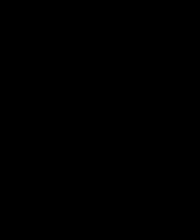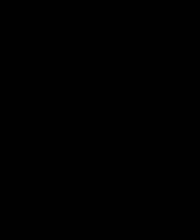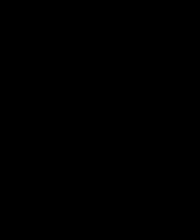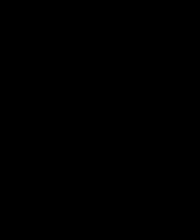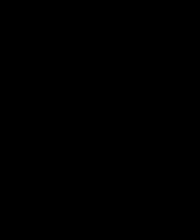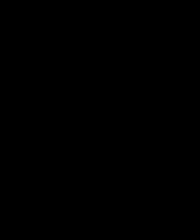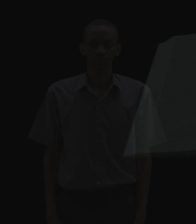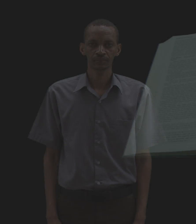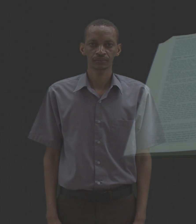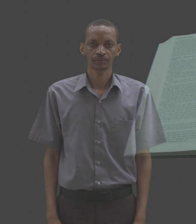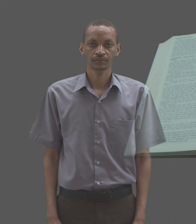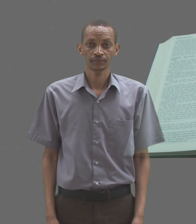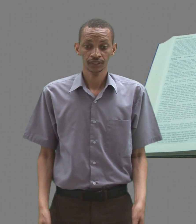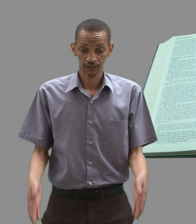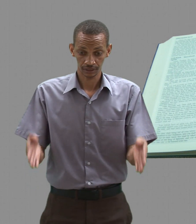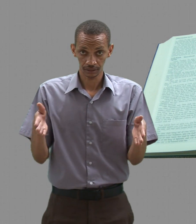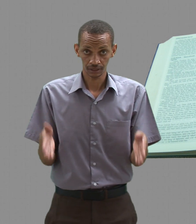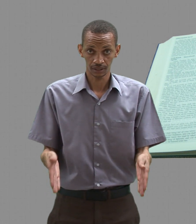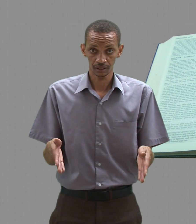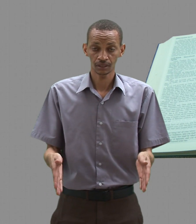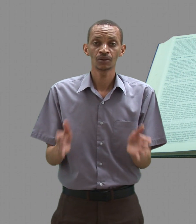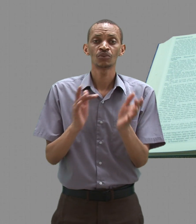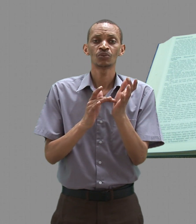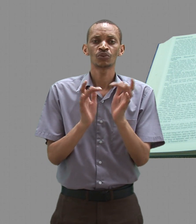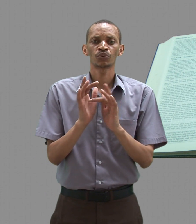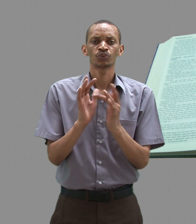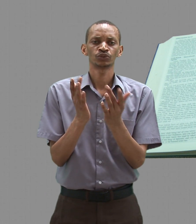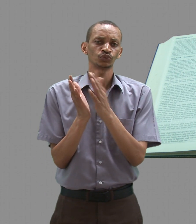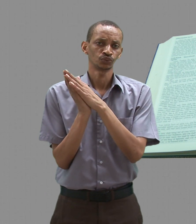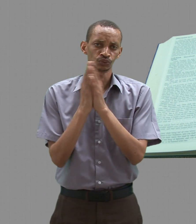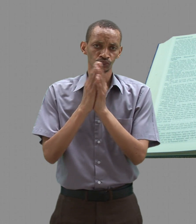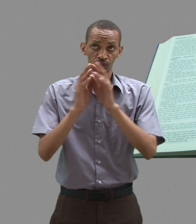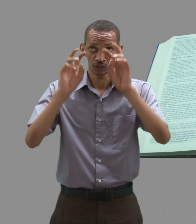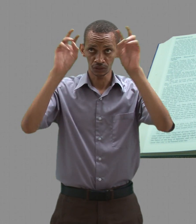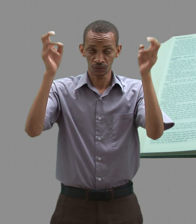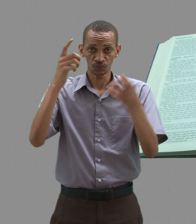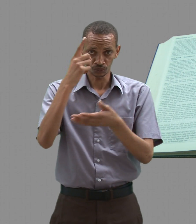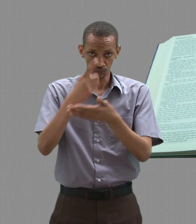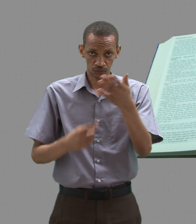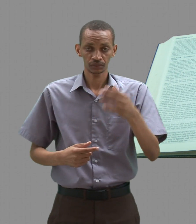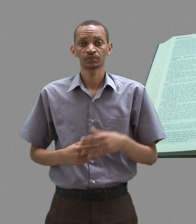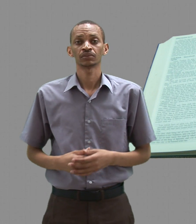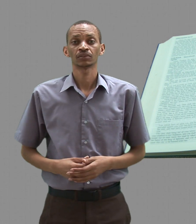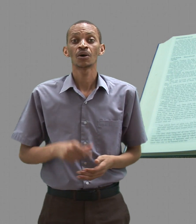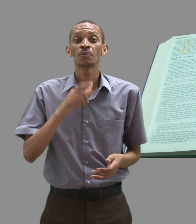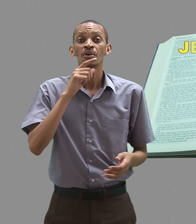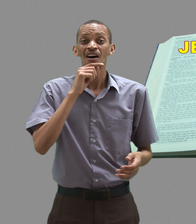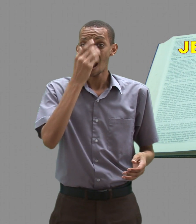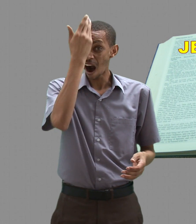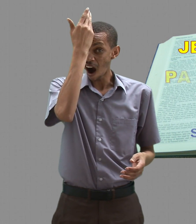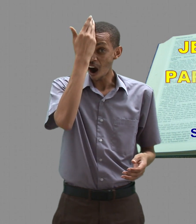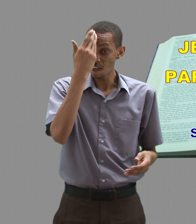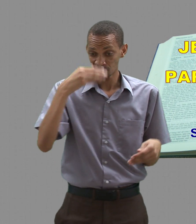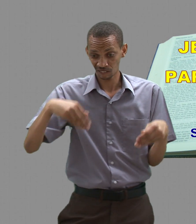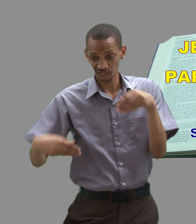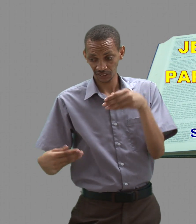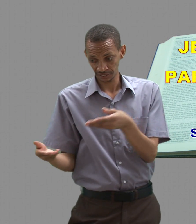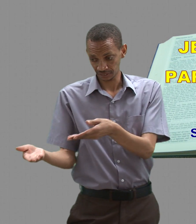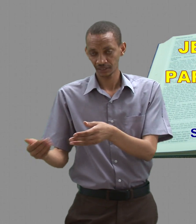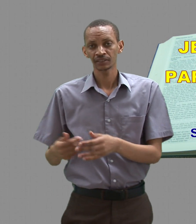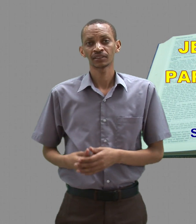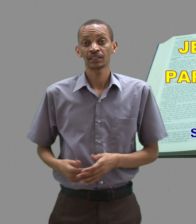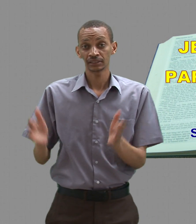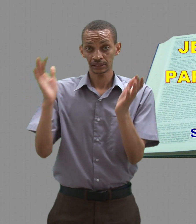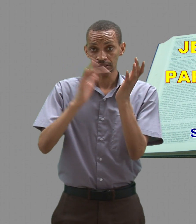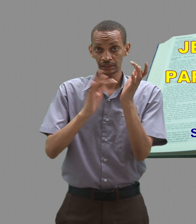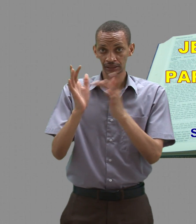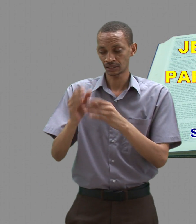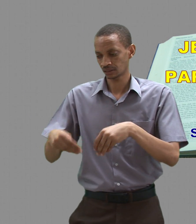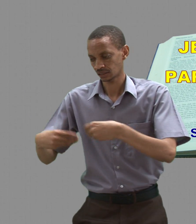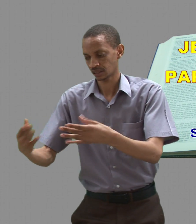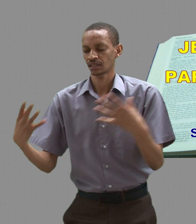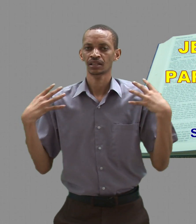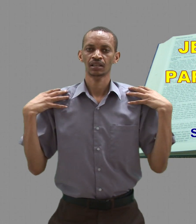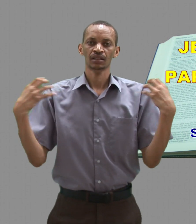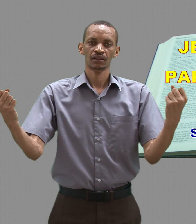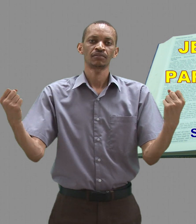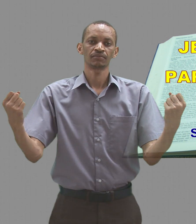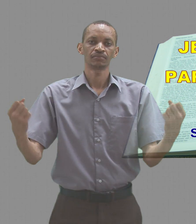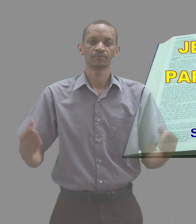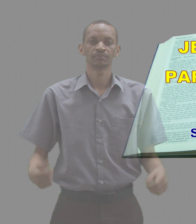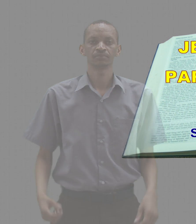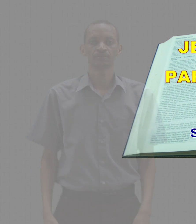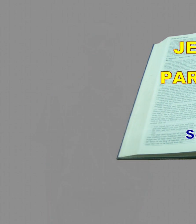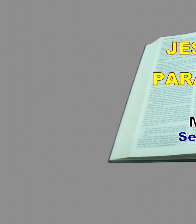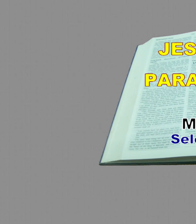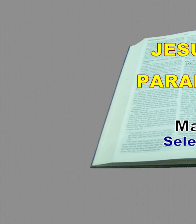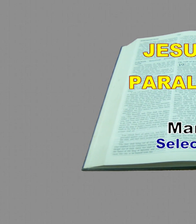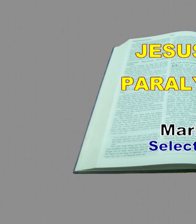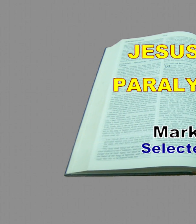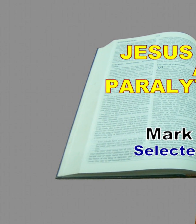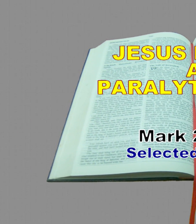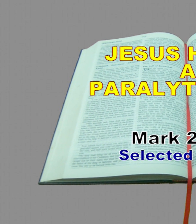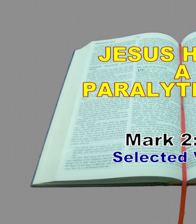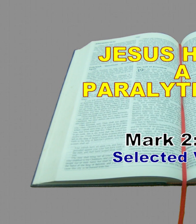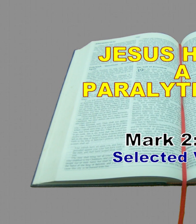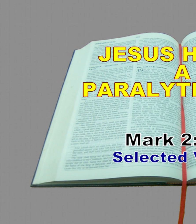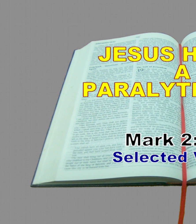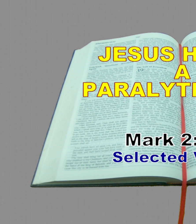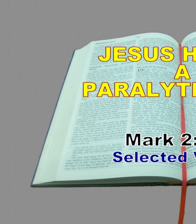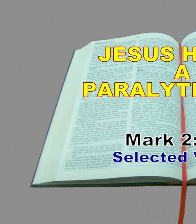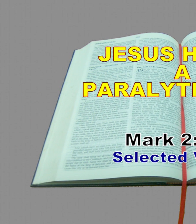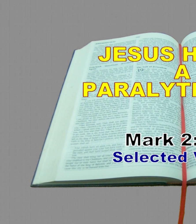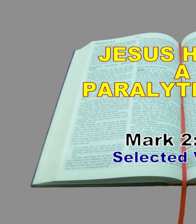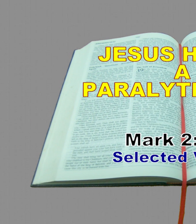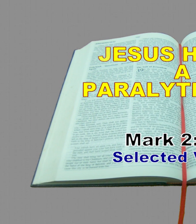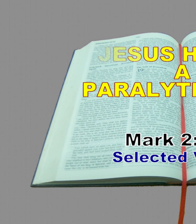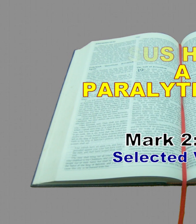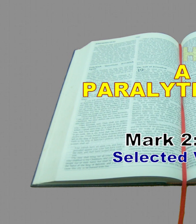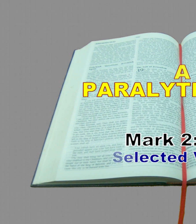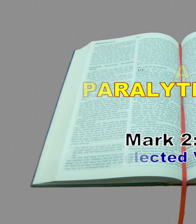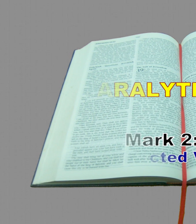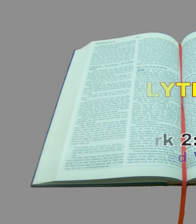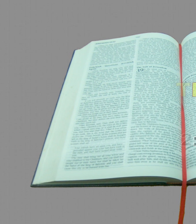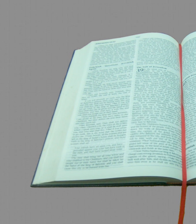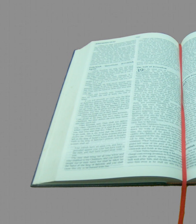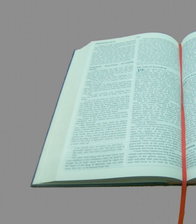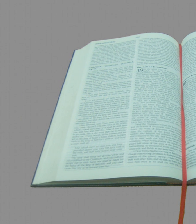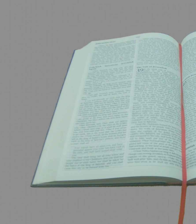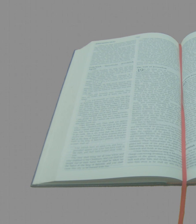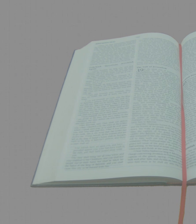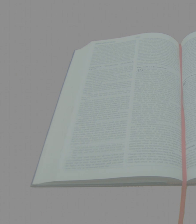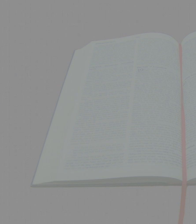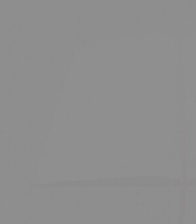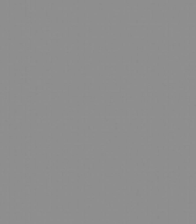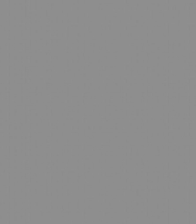Jesus heals a paralytic man